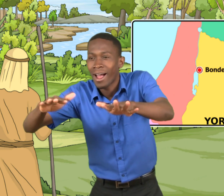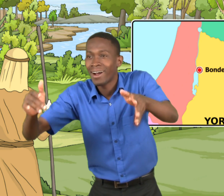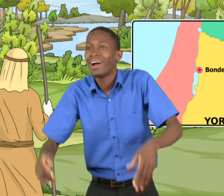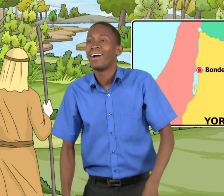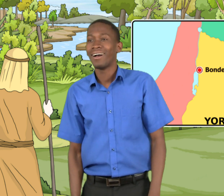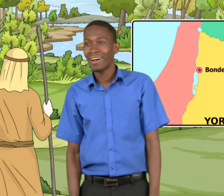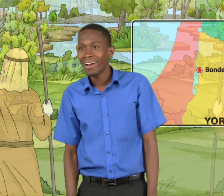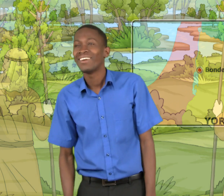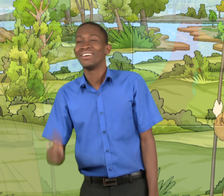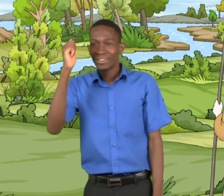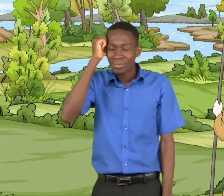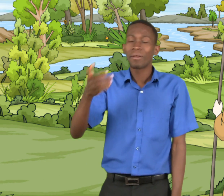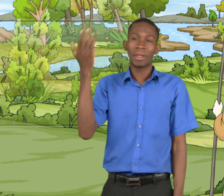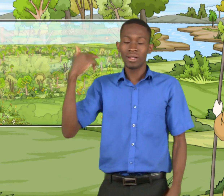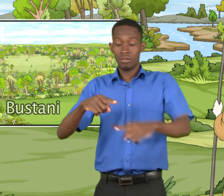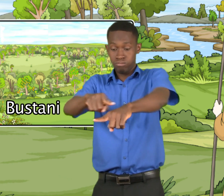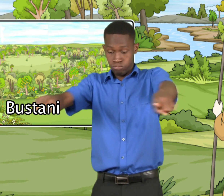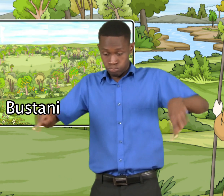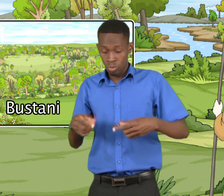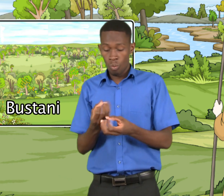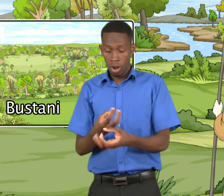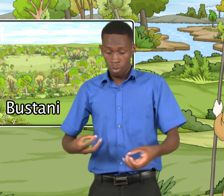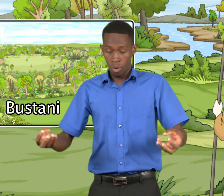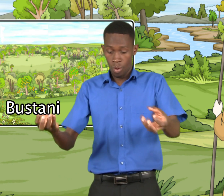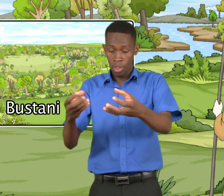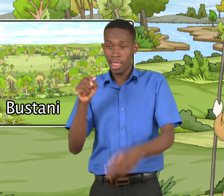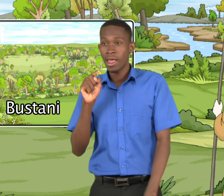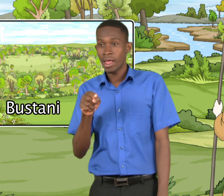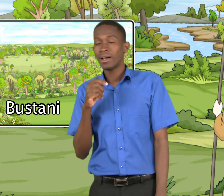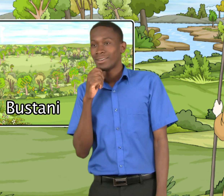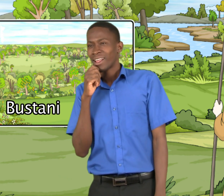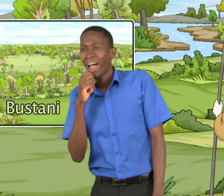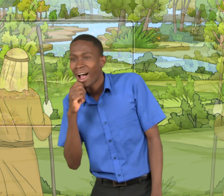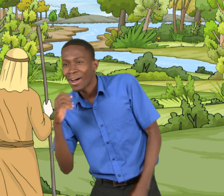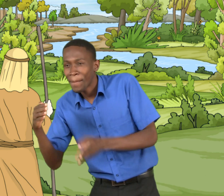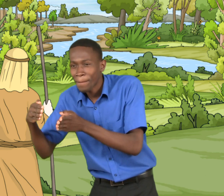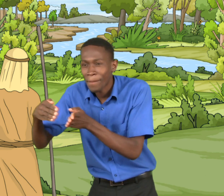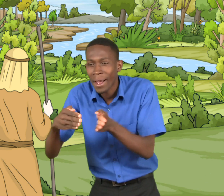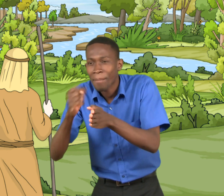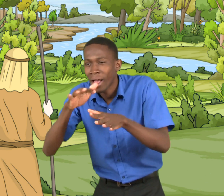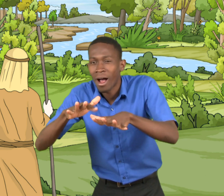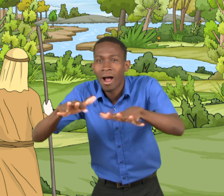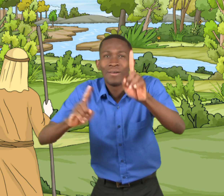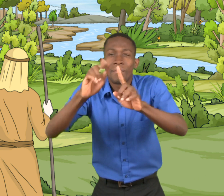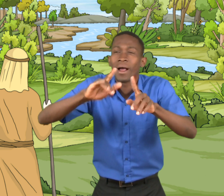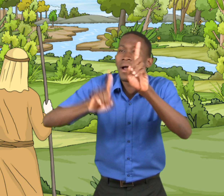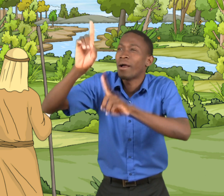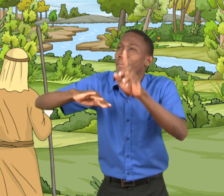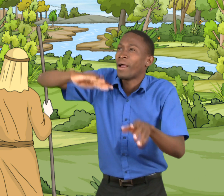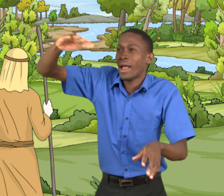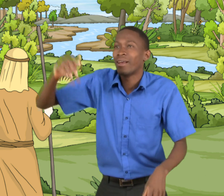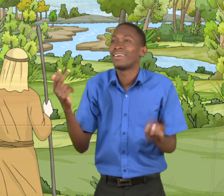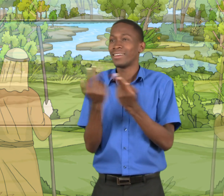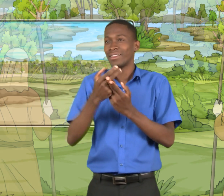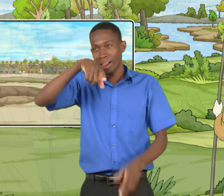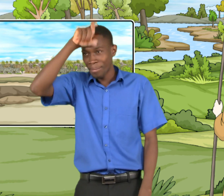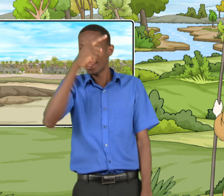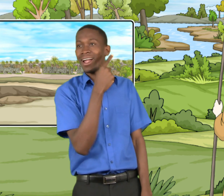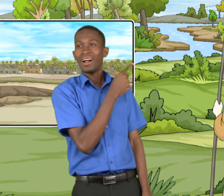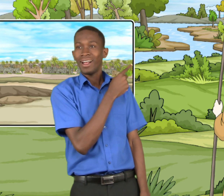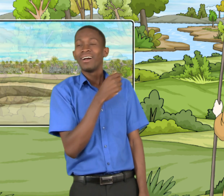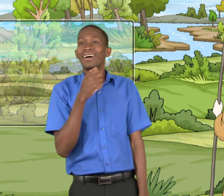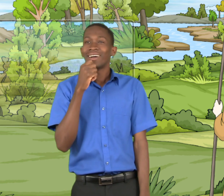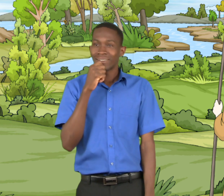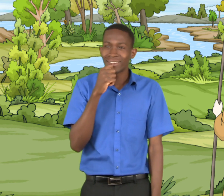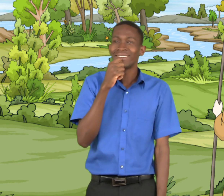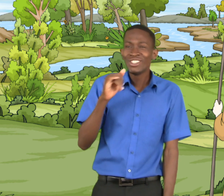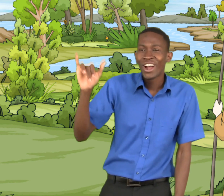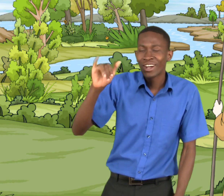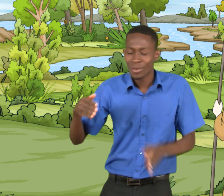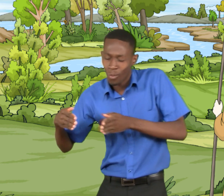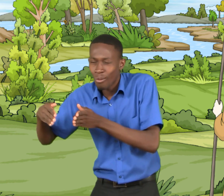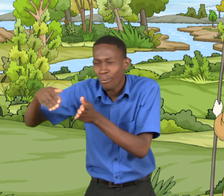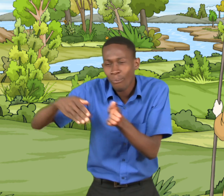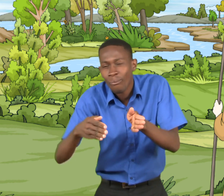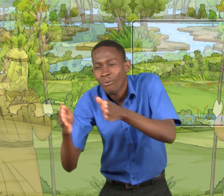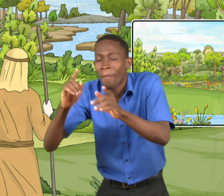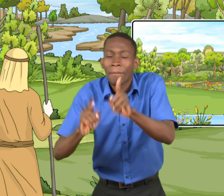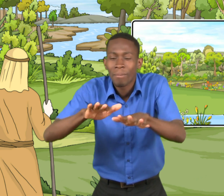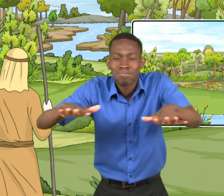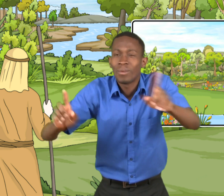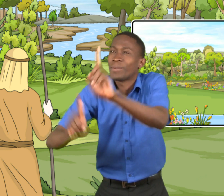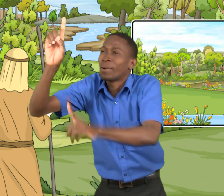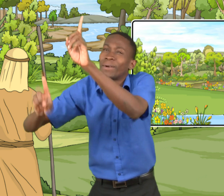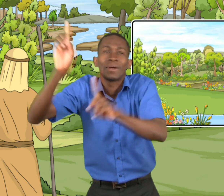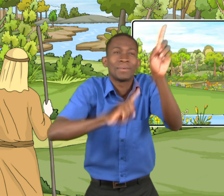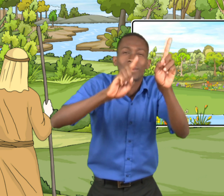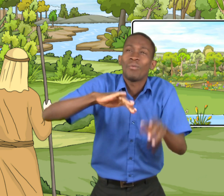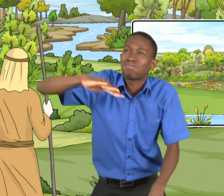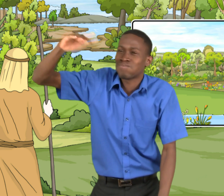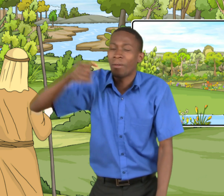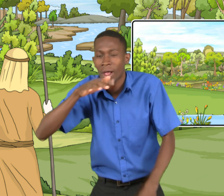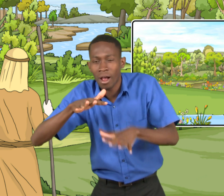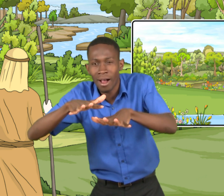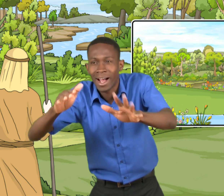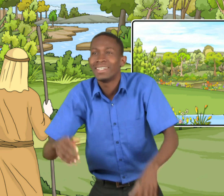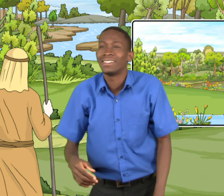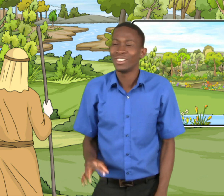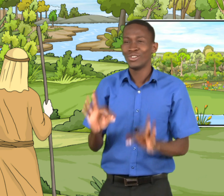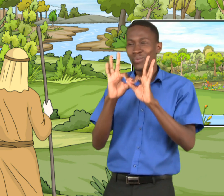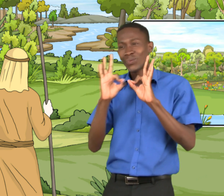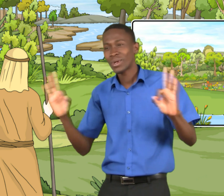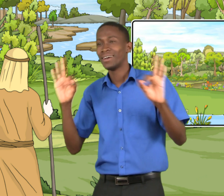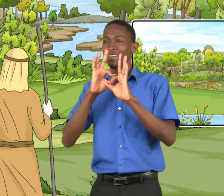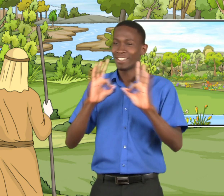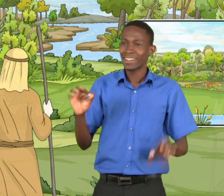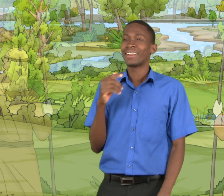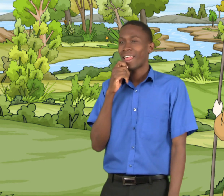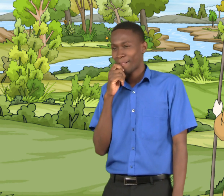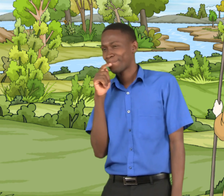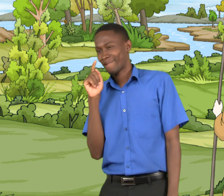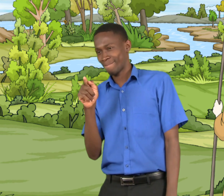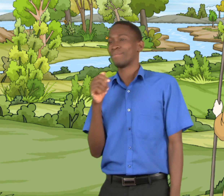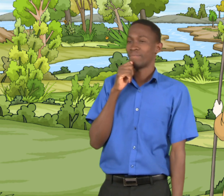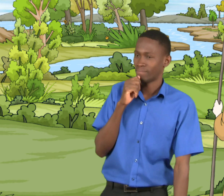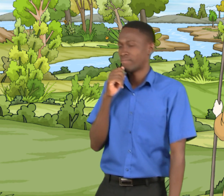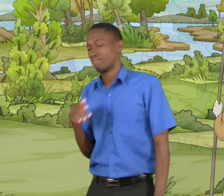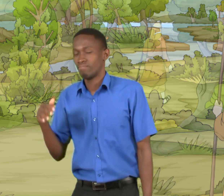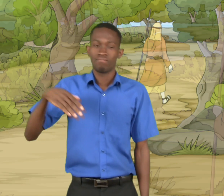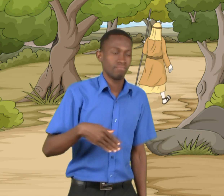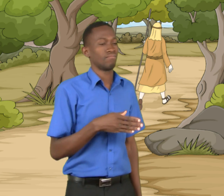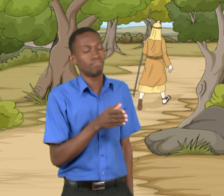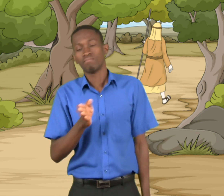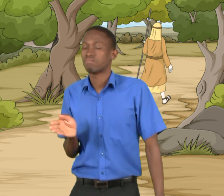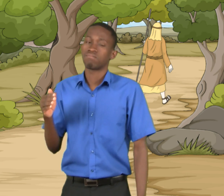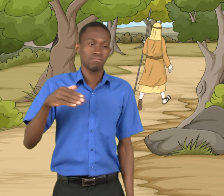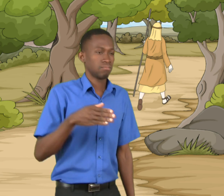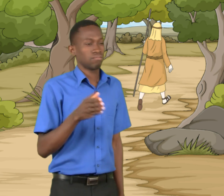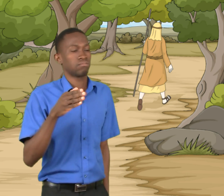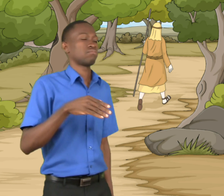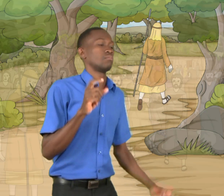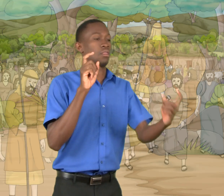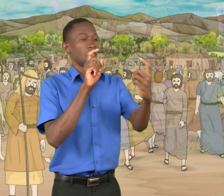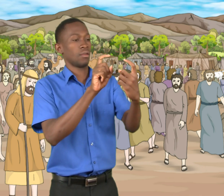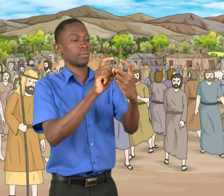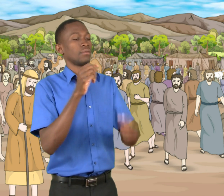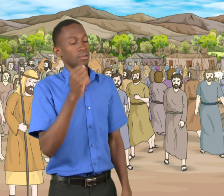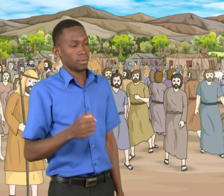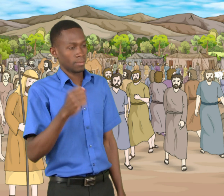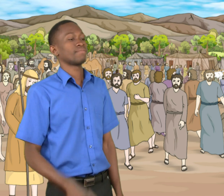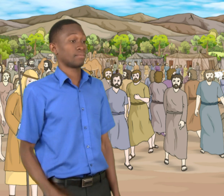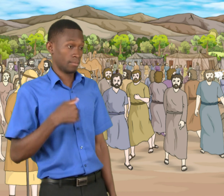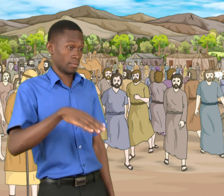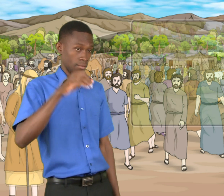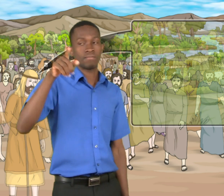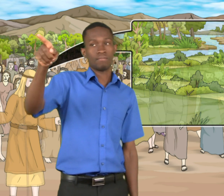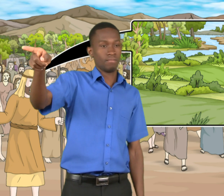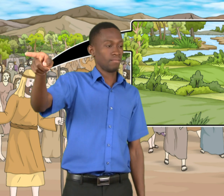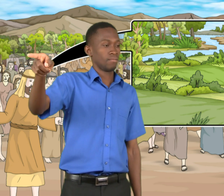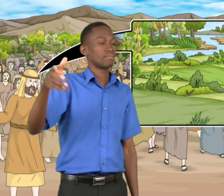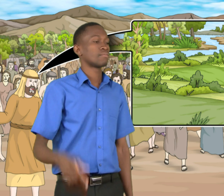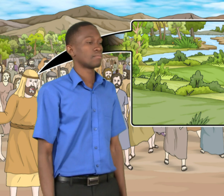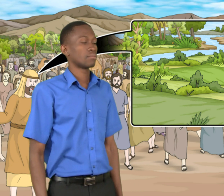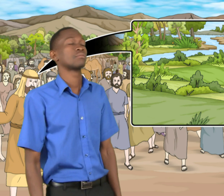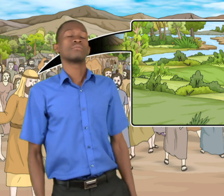And Lot looked out and saw that the whole plain of the Jordan, all the way to Zoar, was well watered like the garden of the LORD, like the land of Egypt.